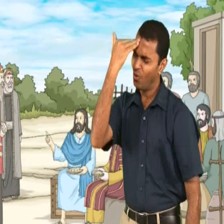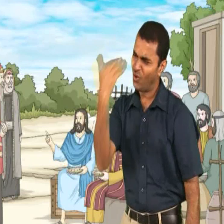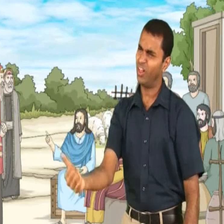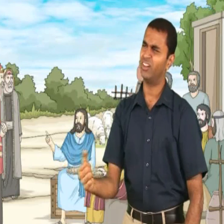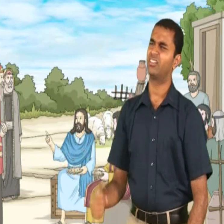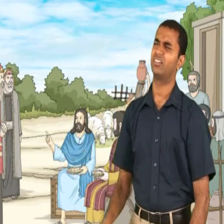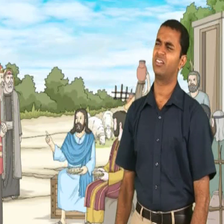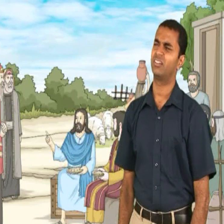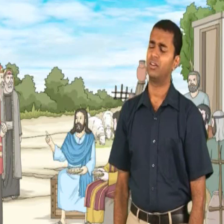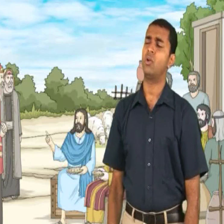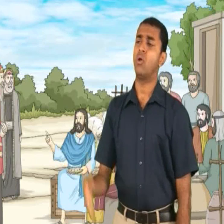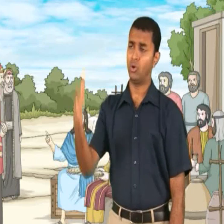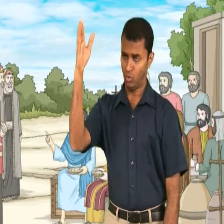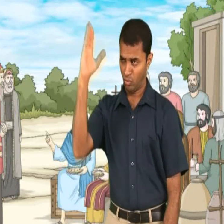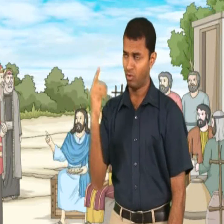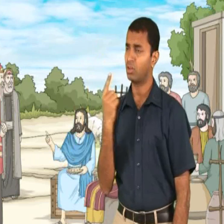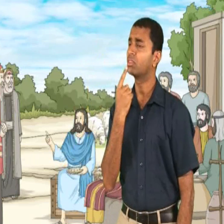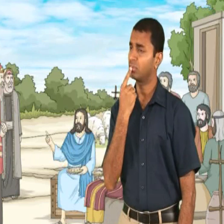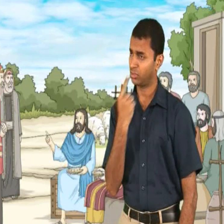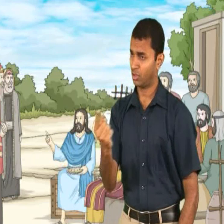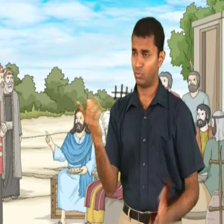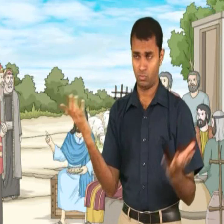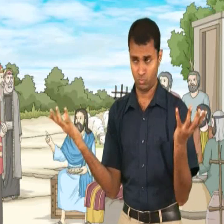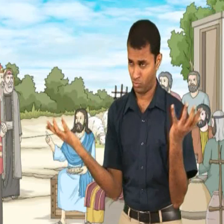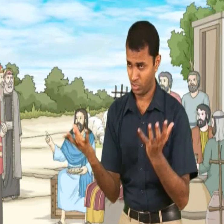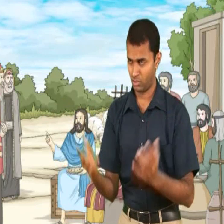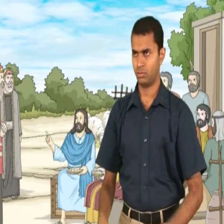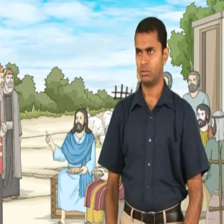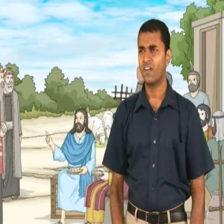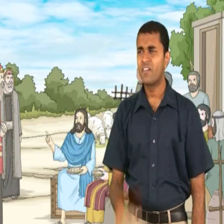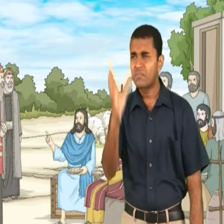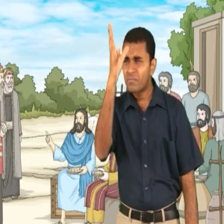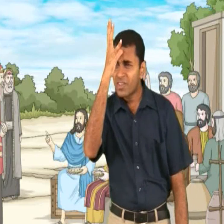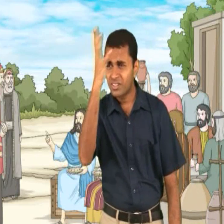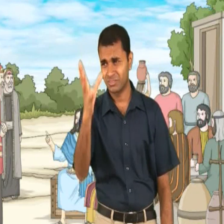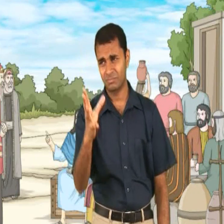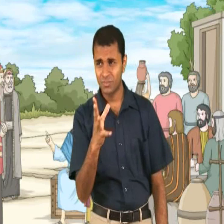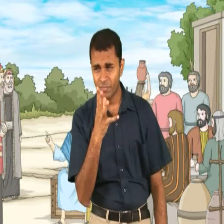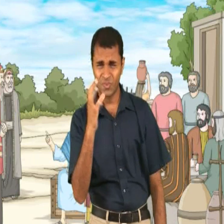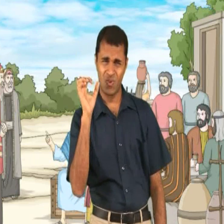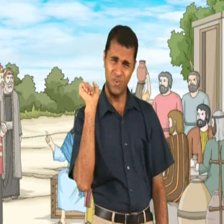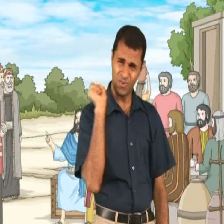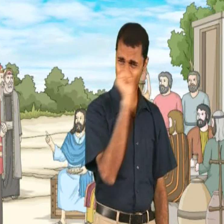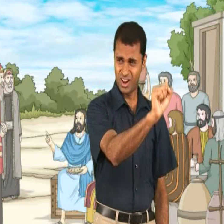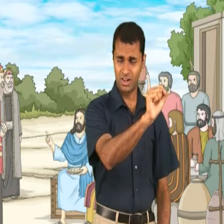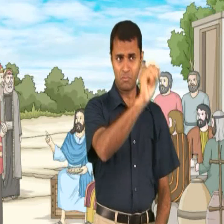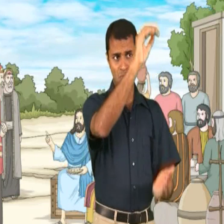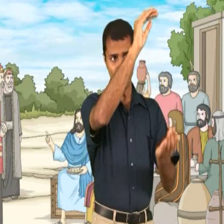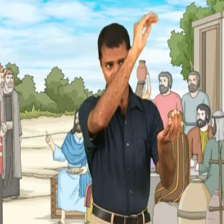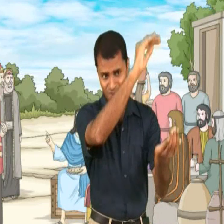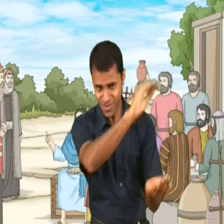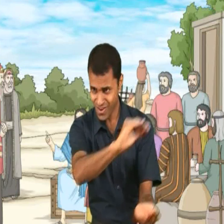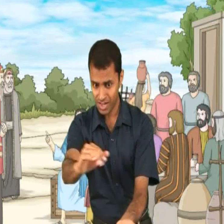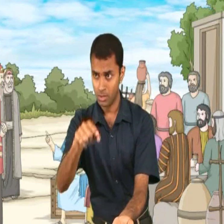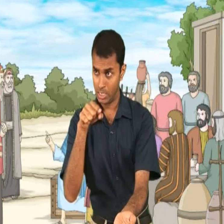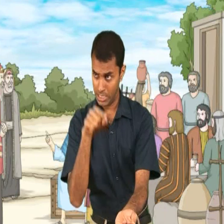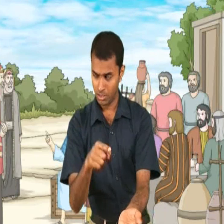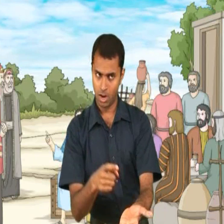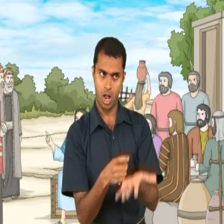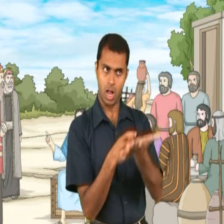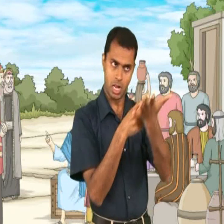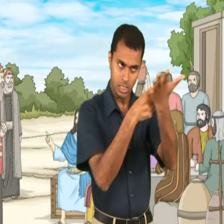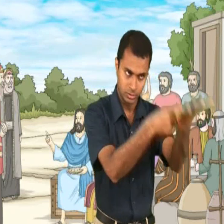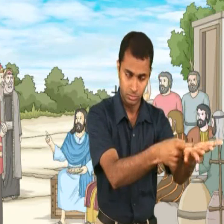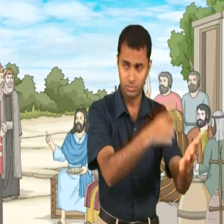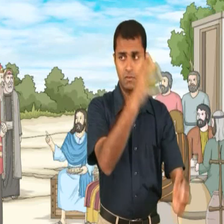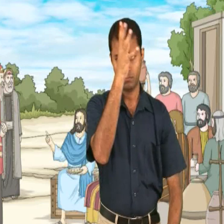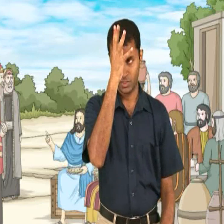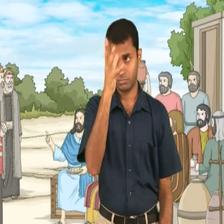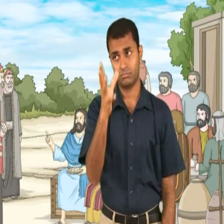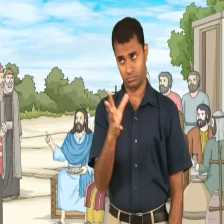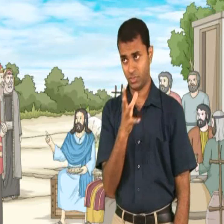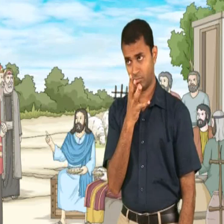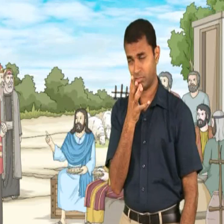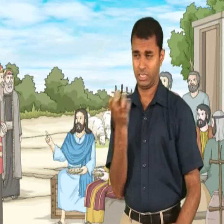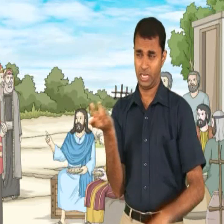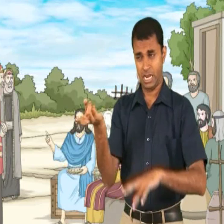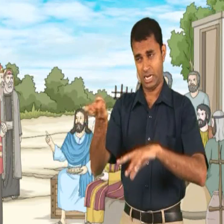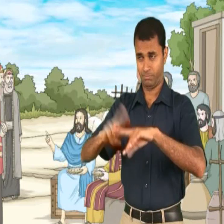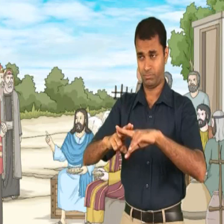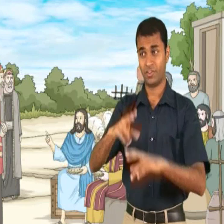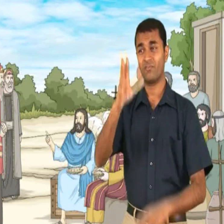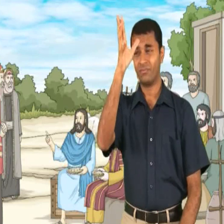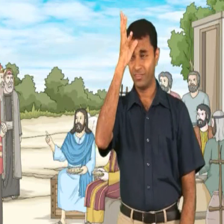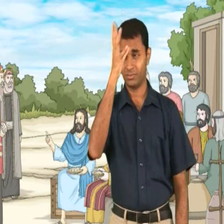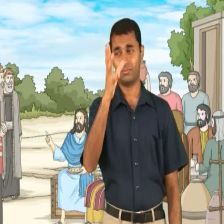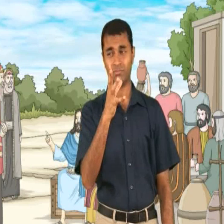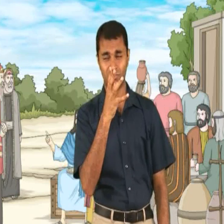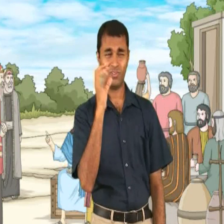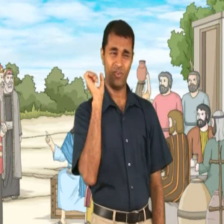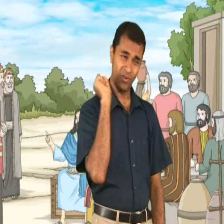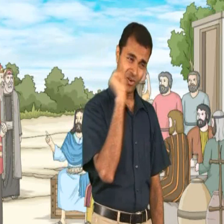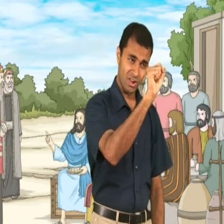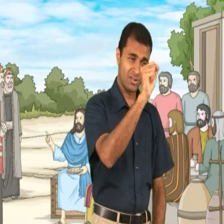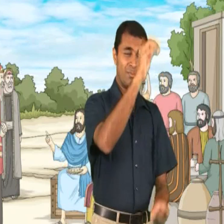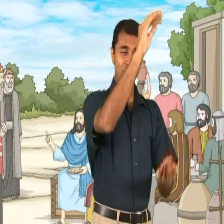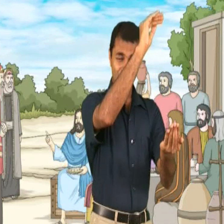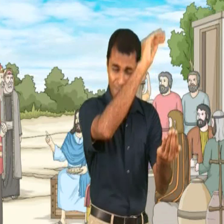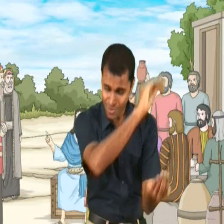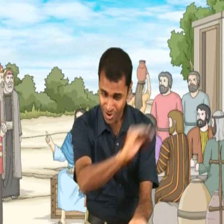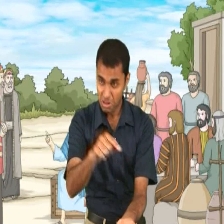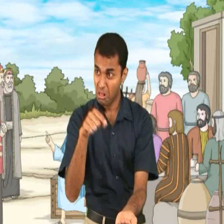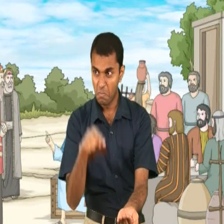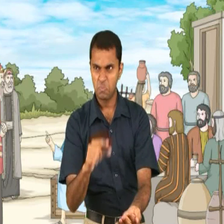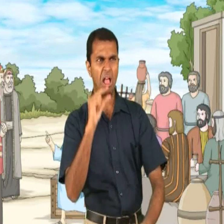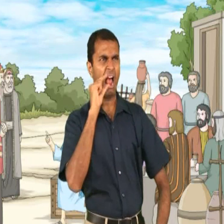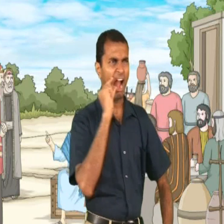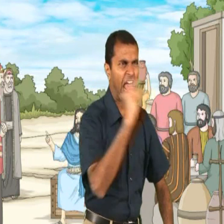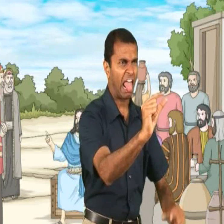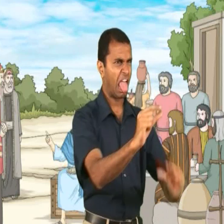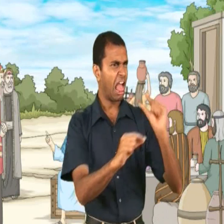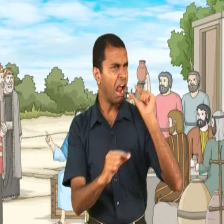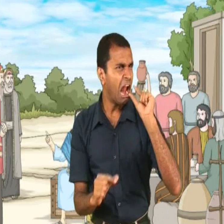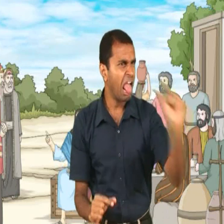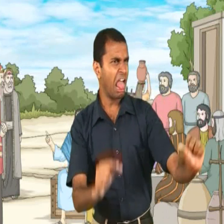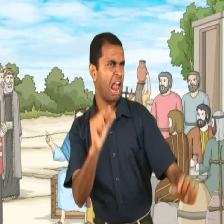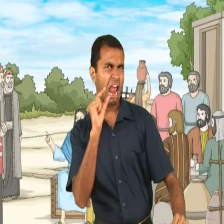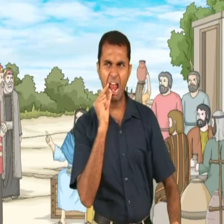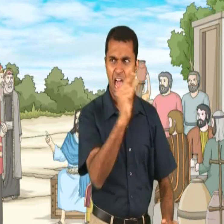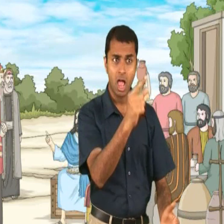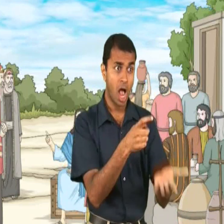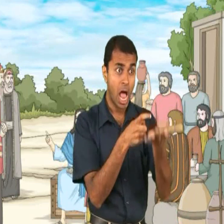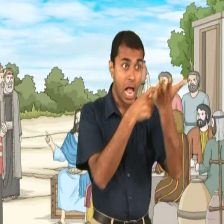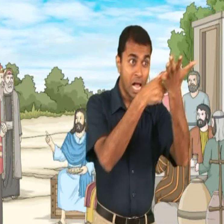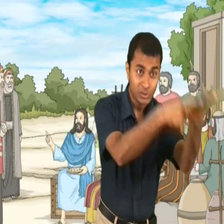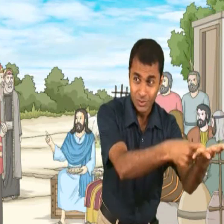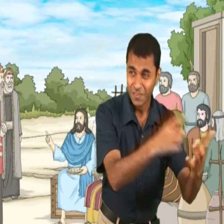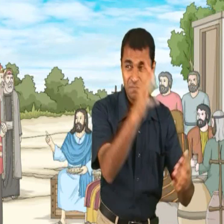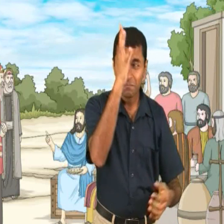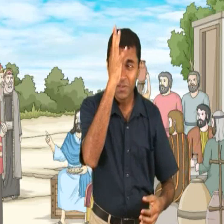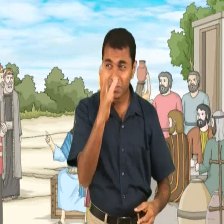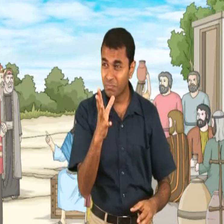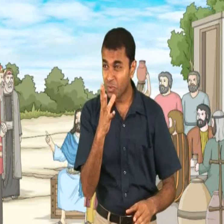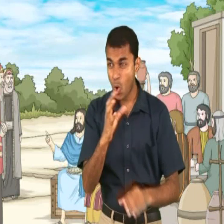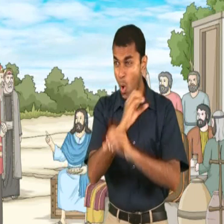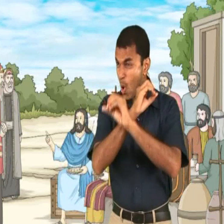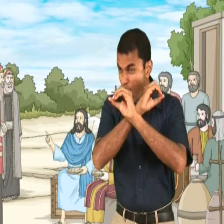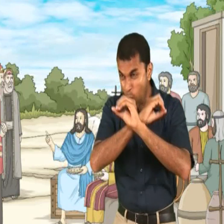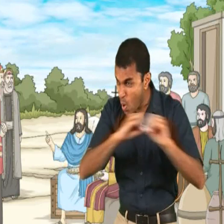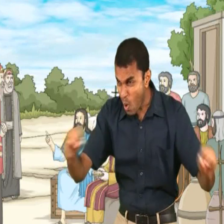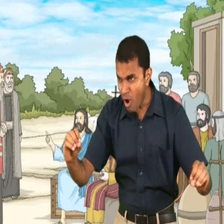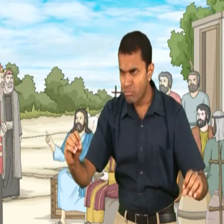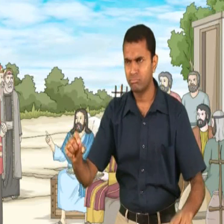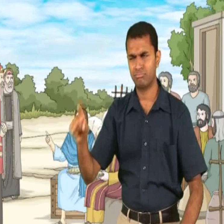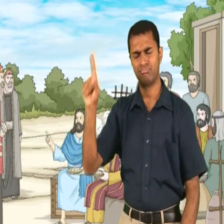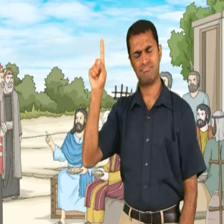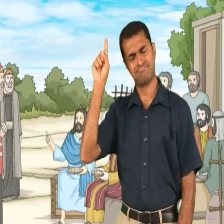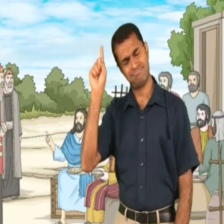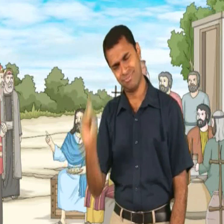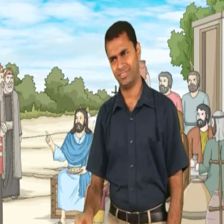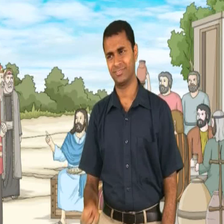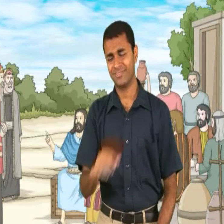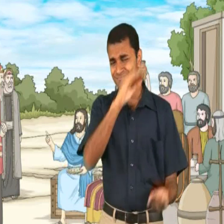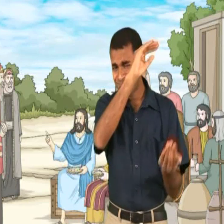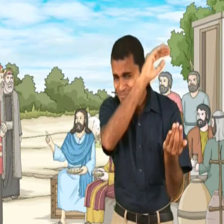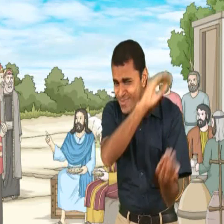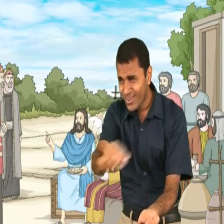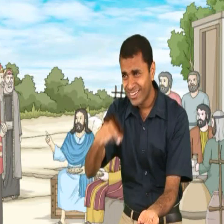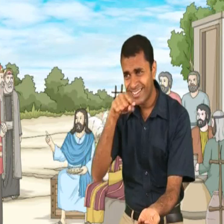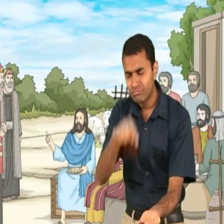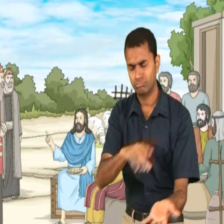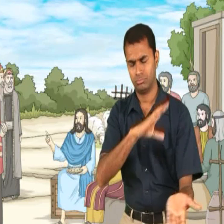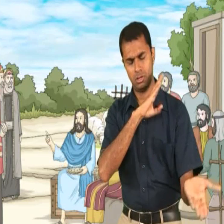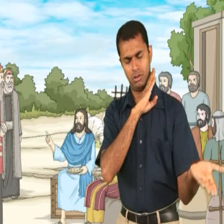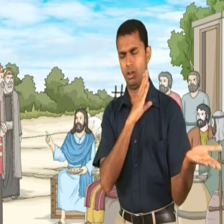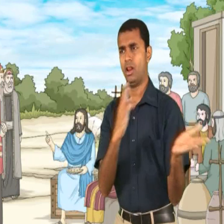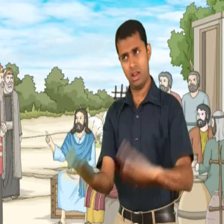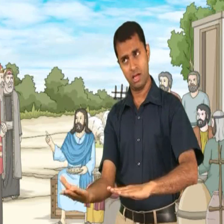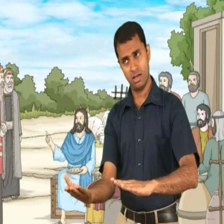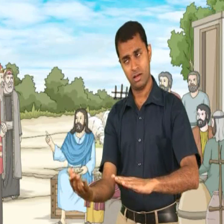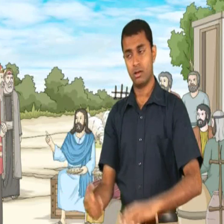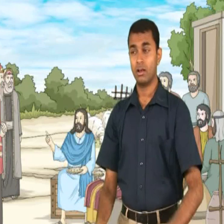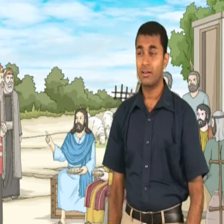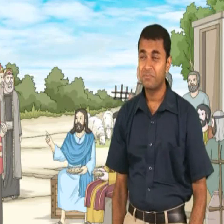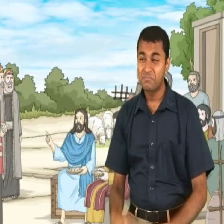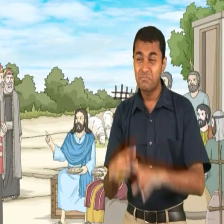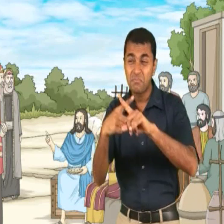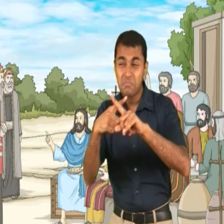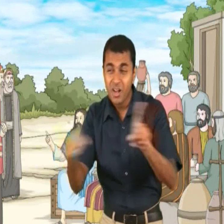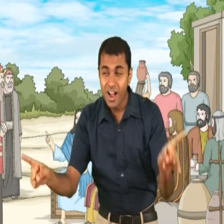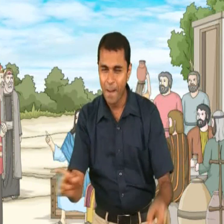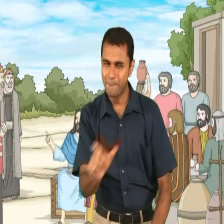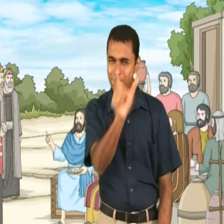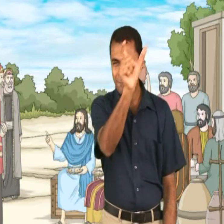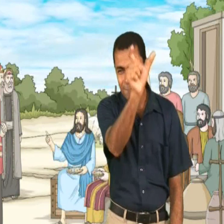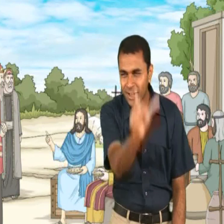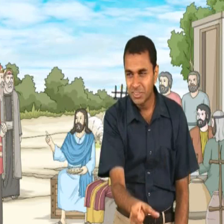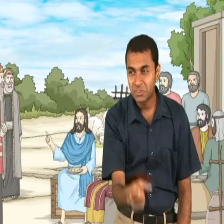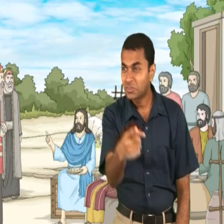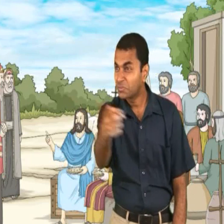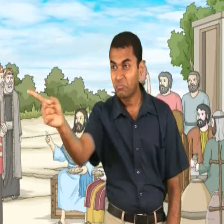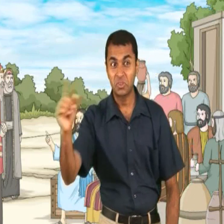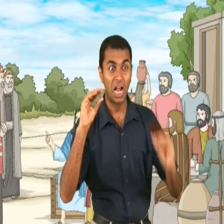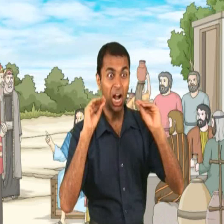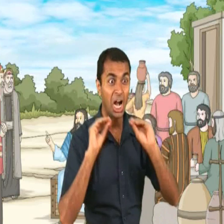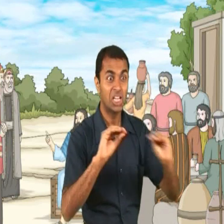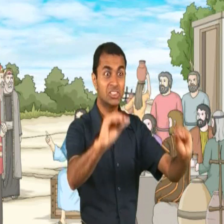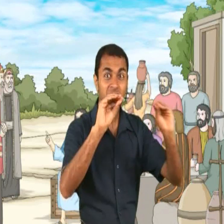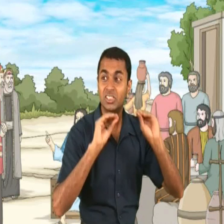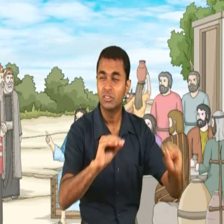For God said, ‘Honor your father and mother’ and ‘Anyone who curses his father or mother must be put to death.’